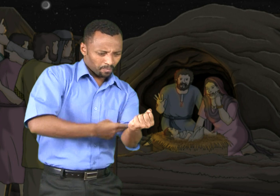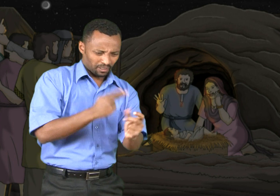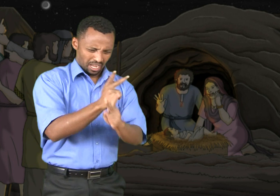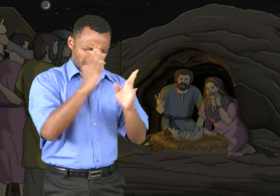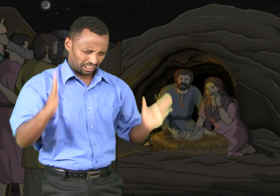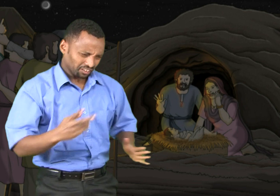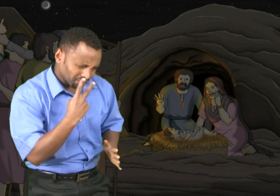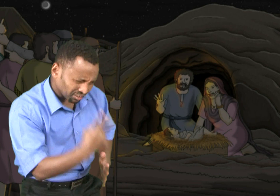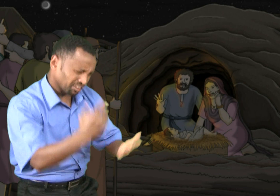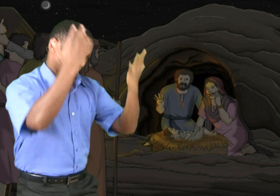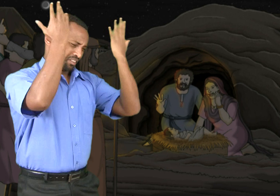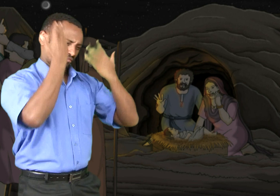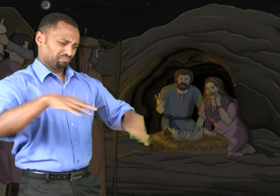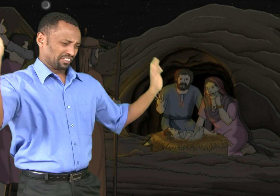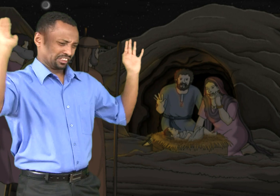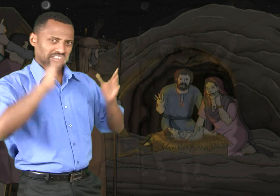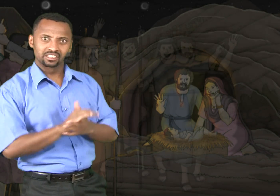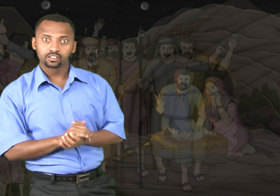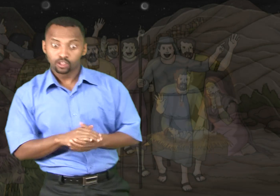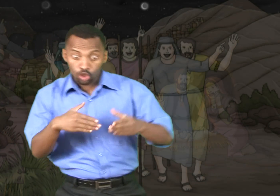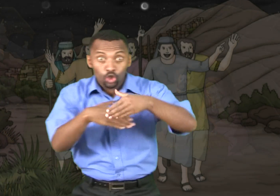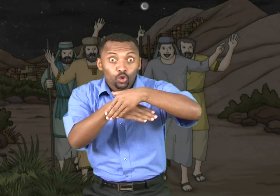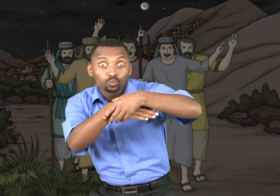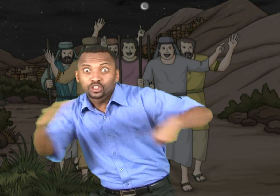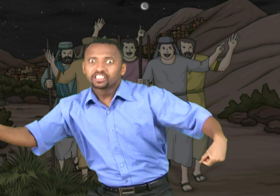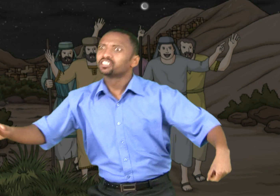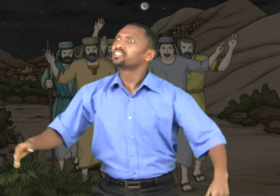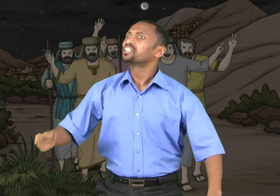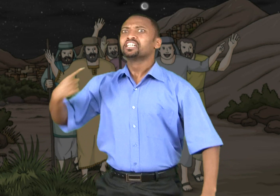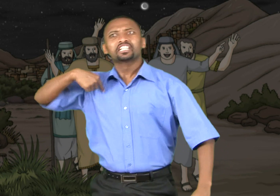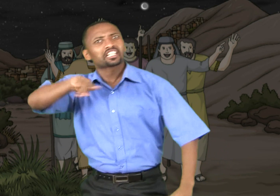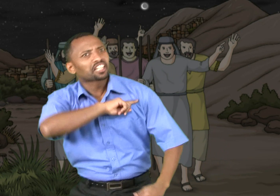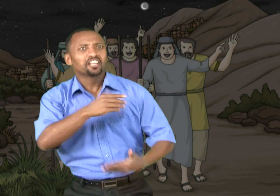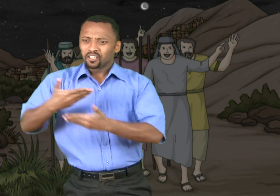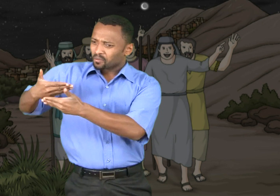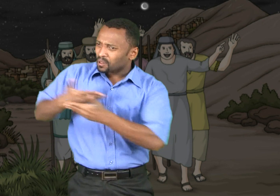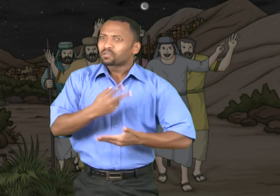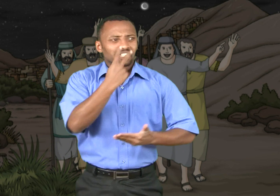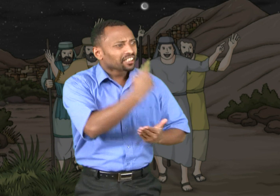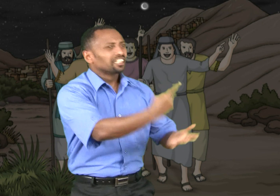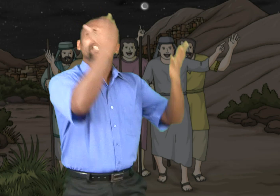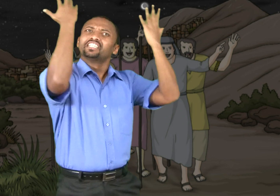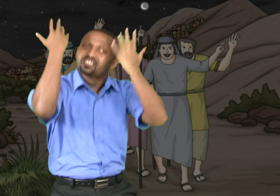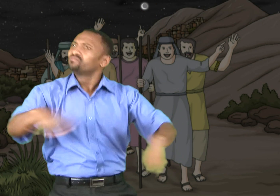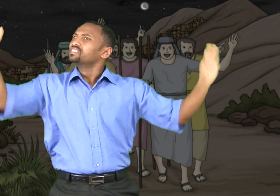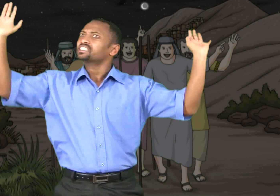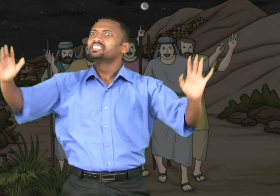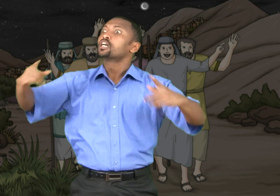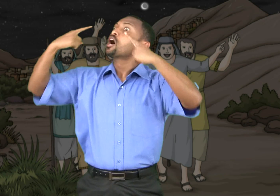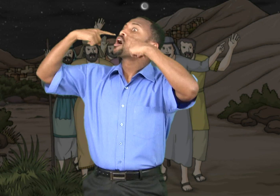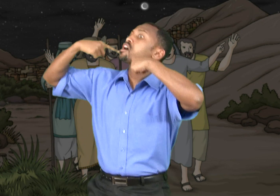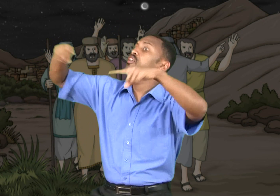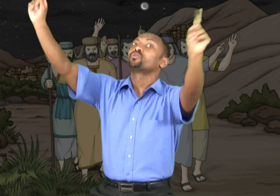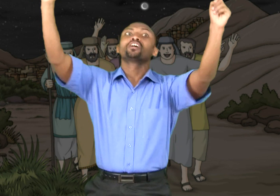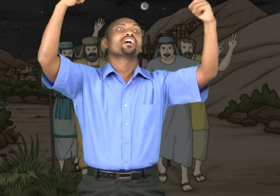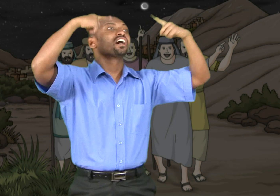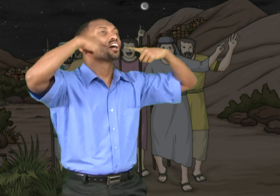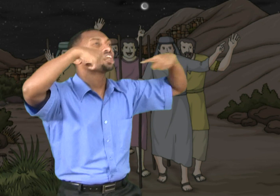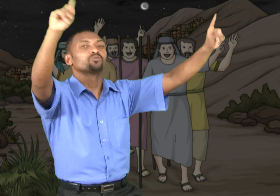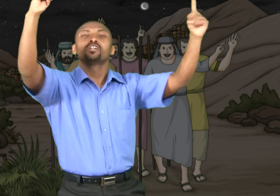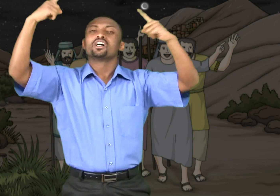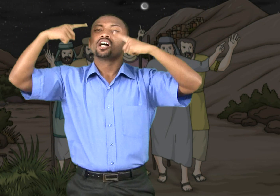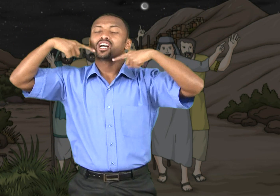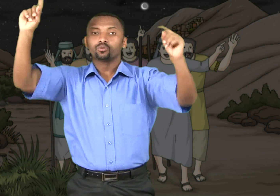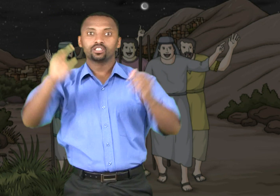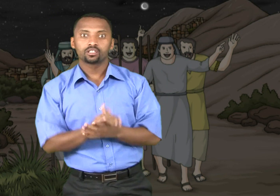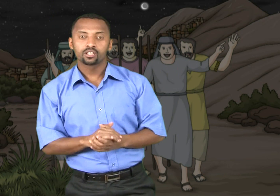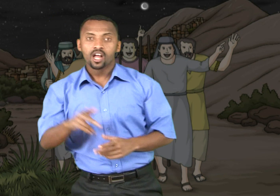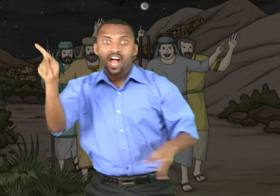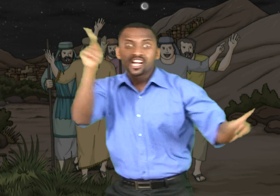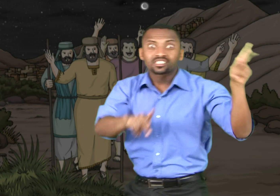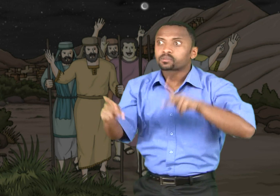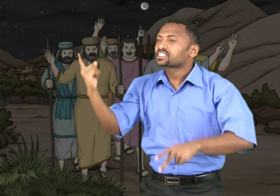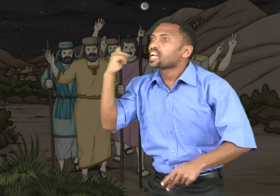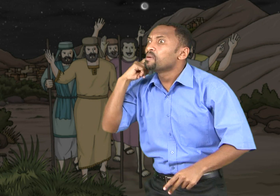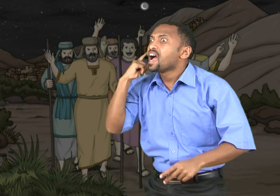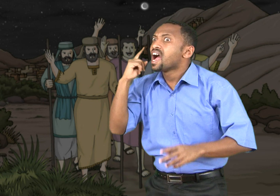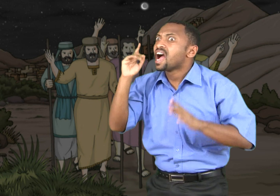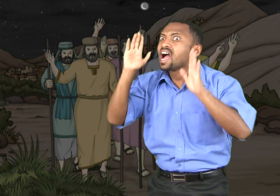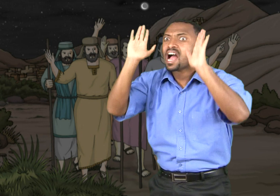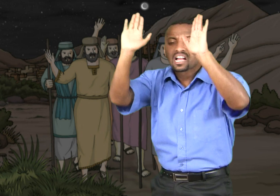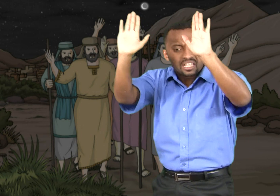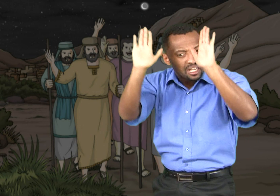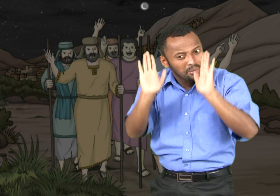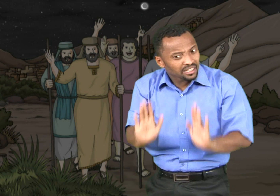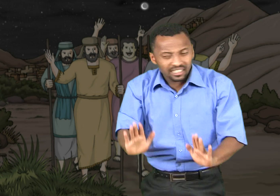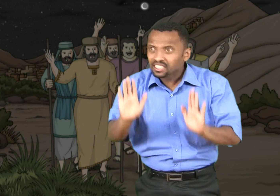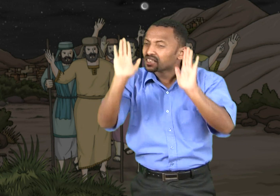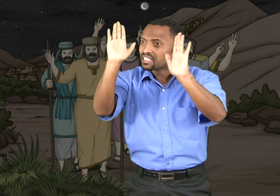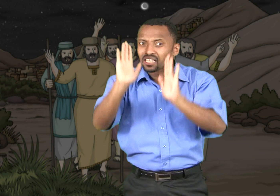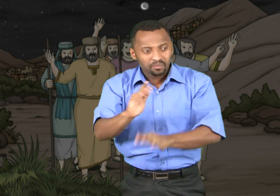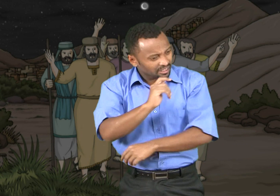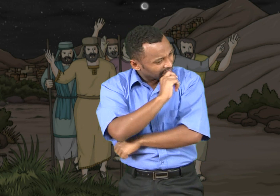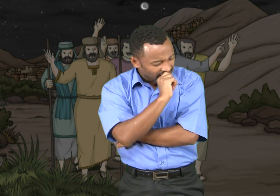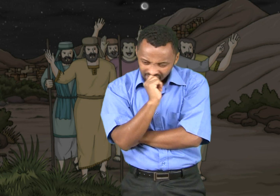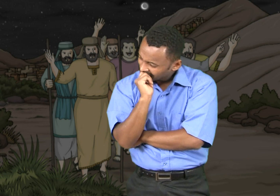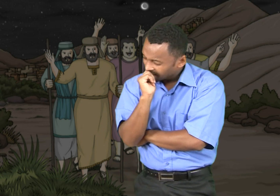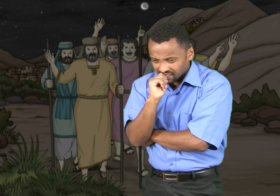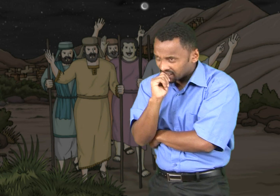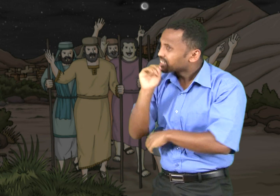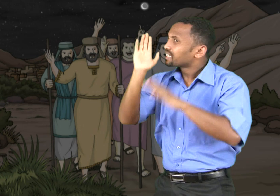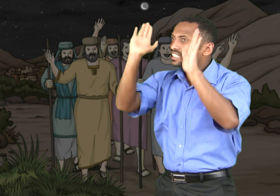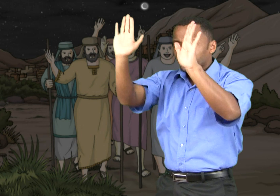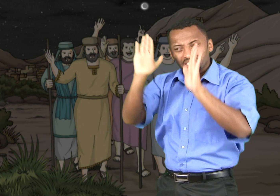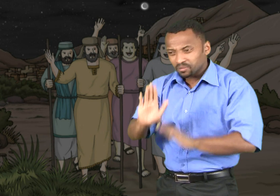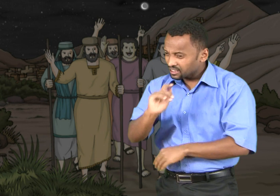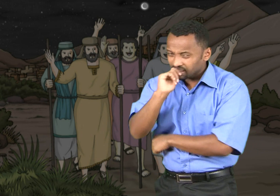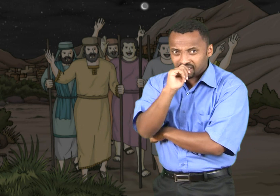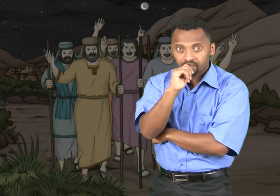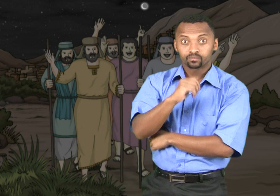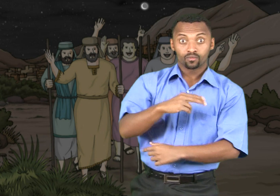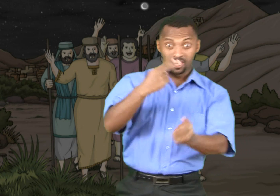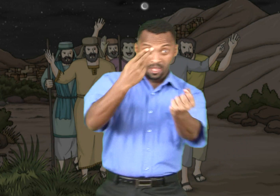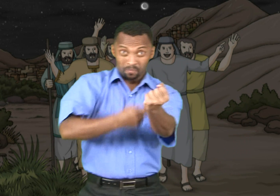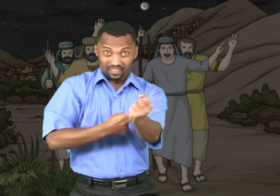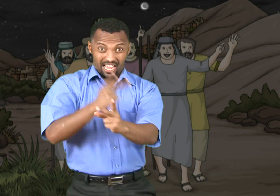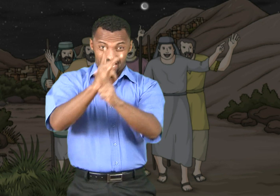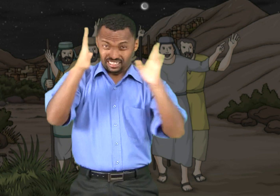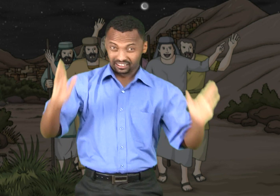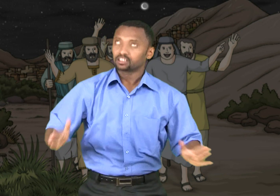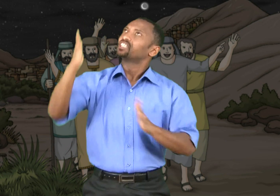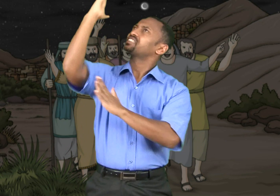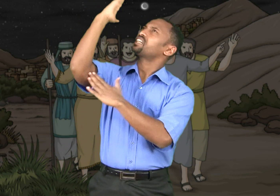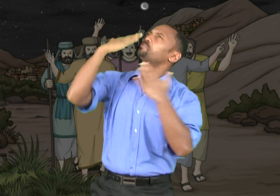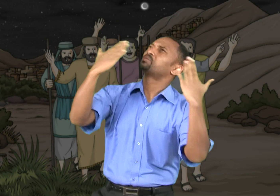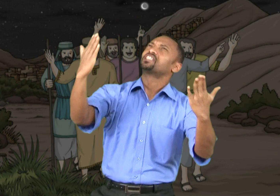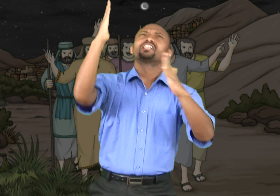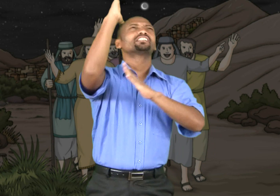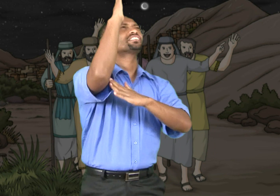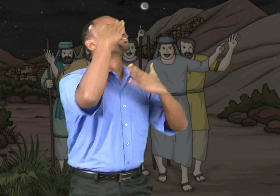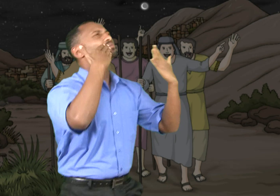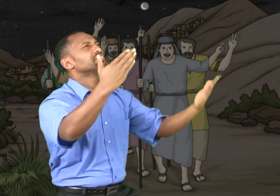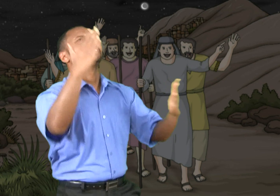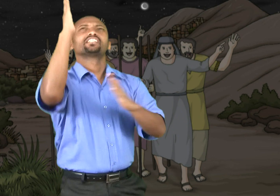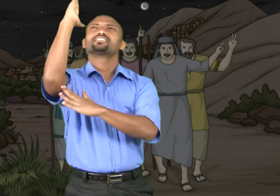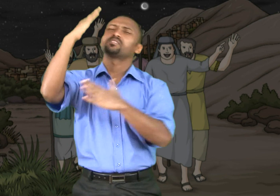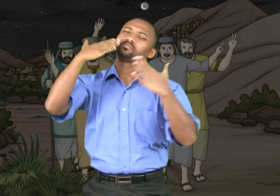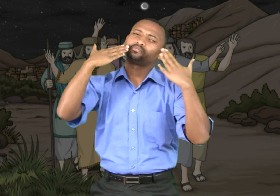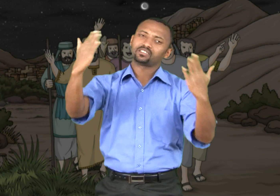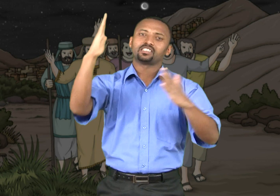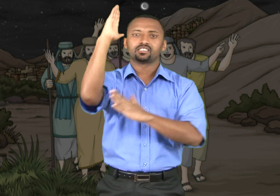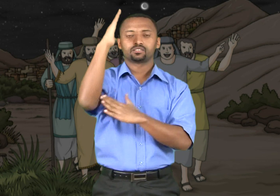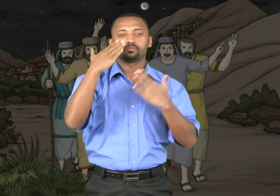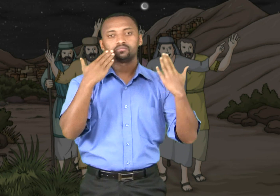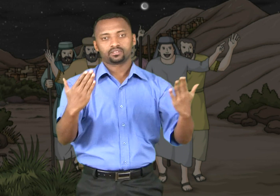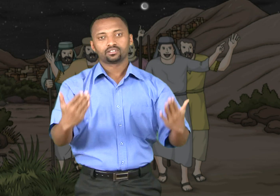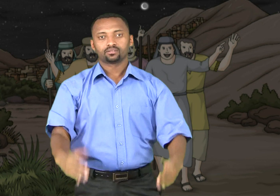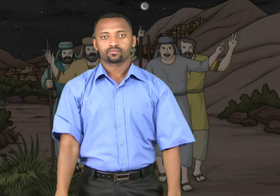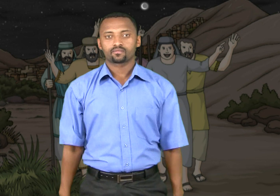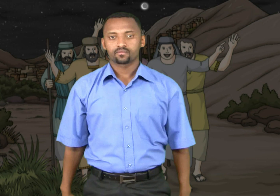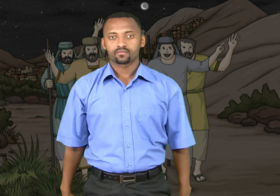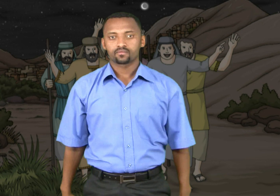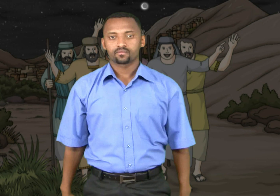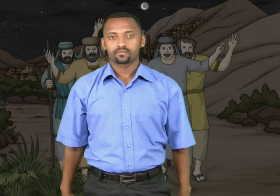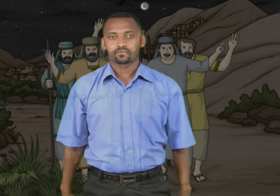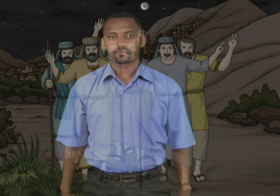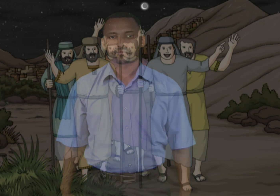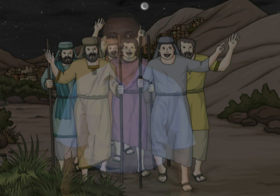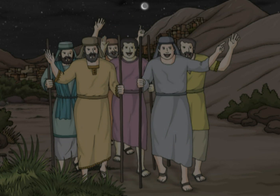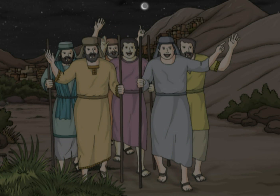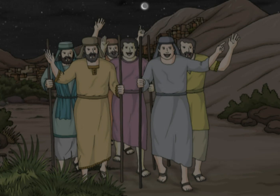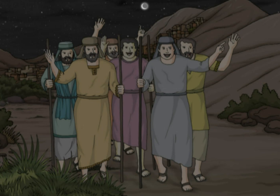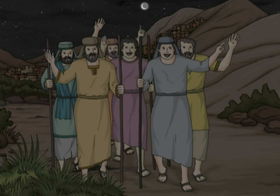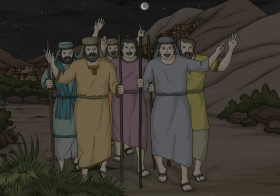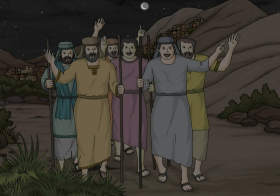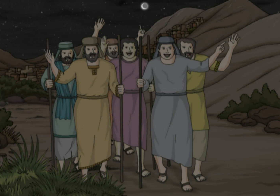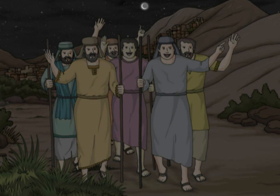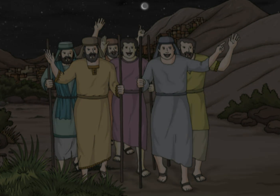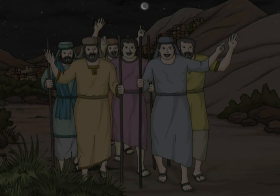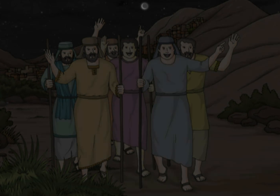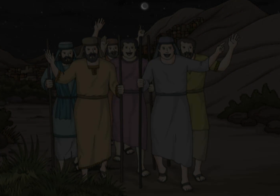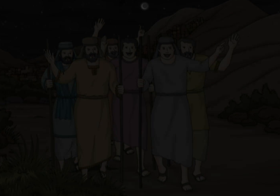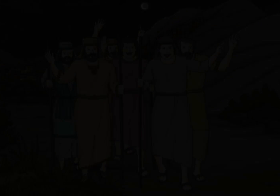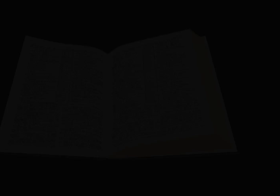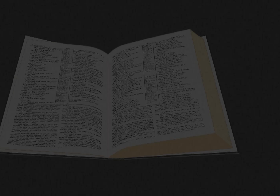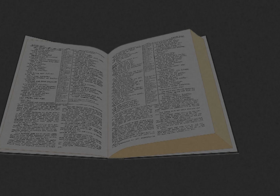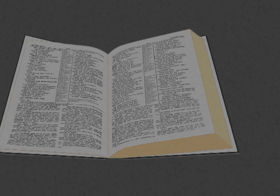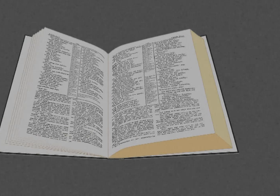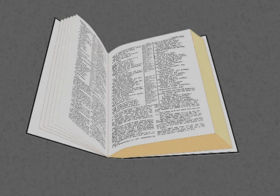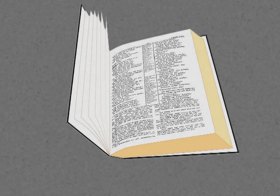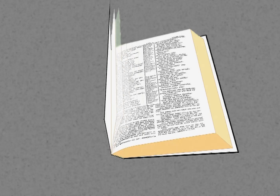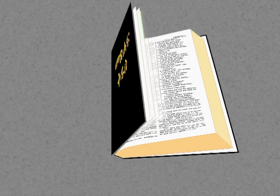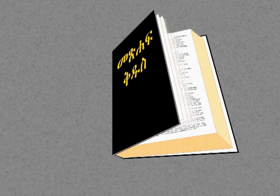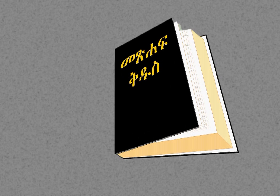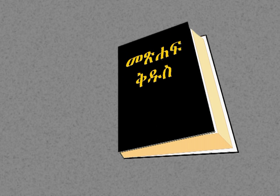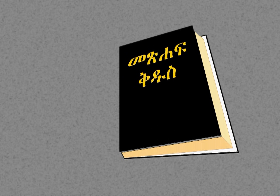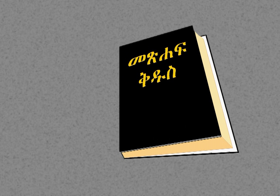The shepherds returned, glorifying and praising God for all they had heard and seen, which was just as the angel had told them.